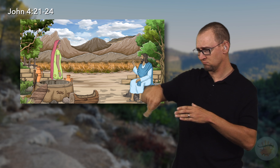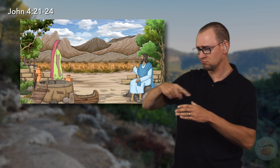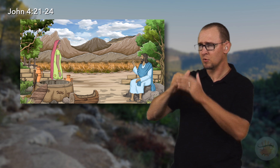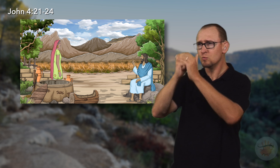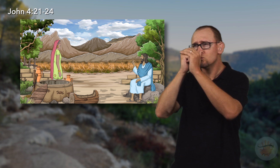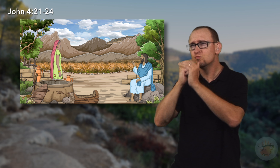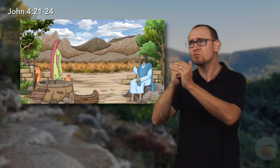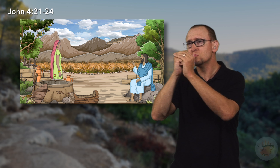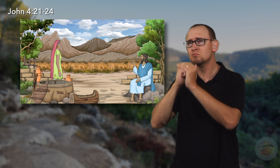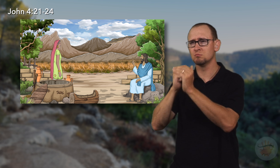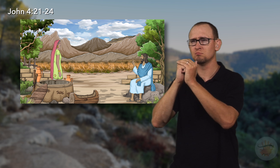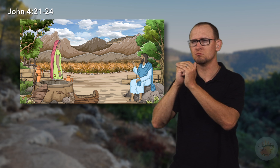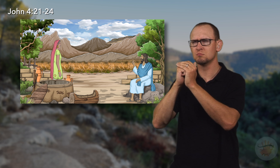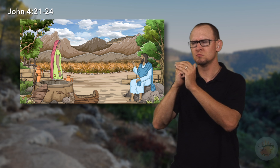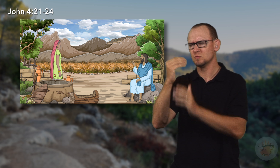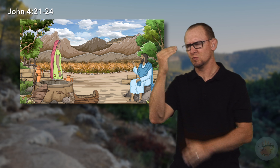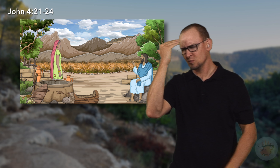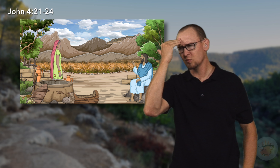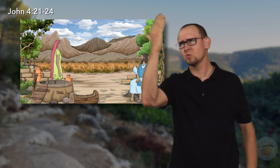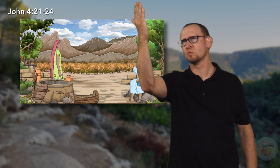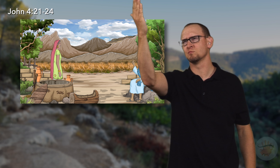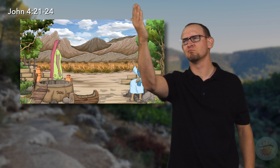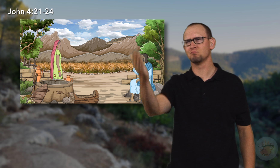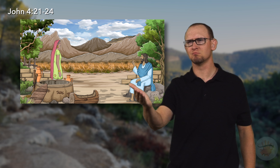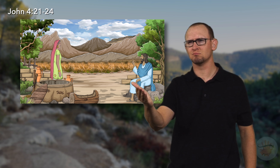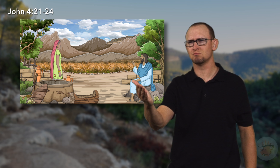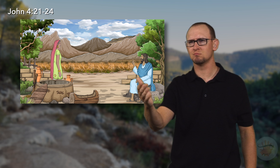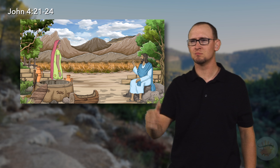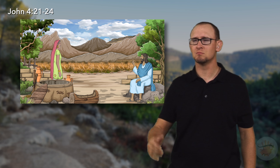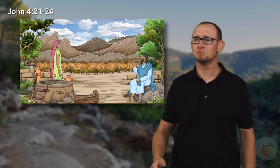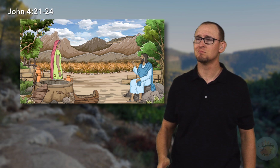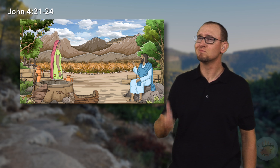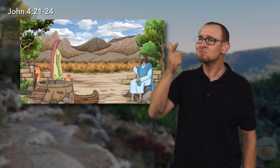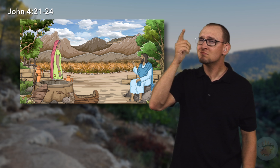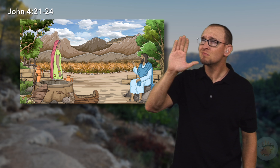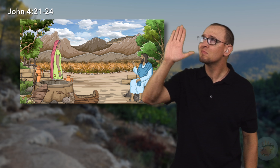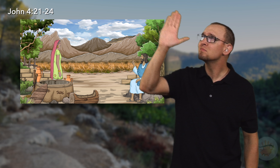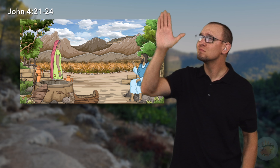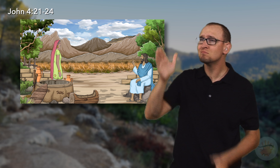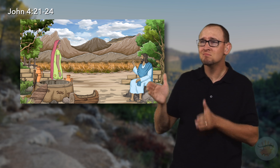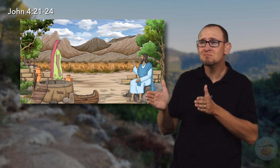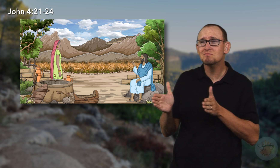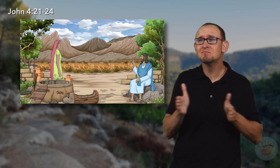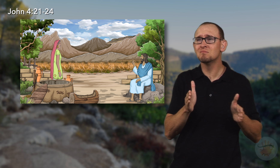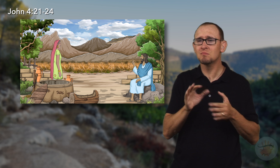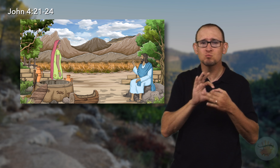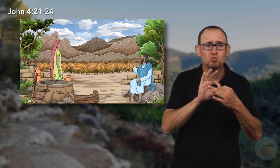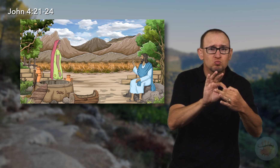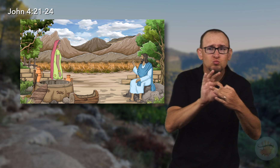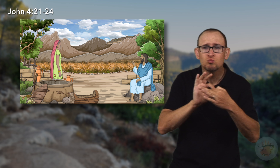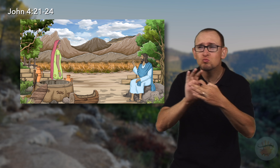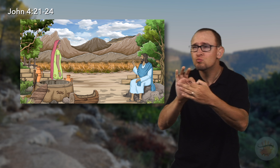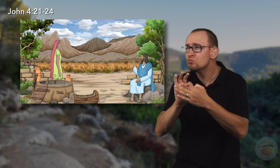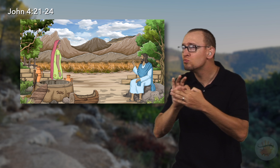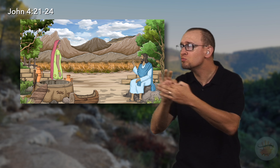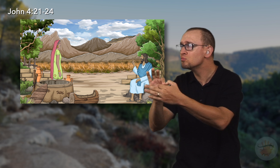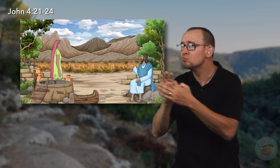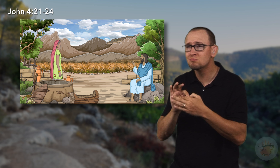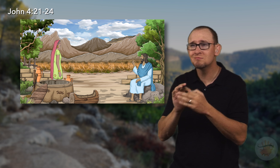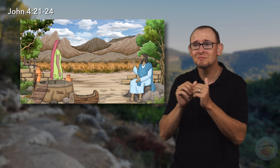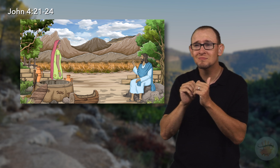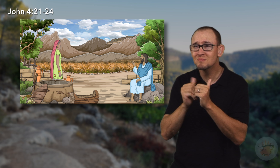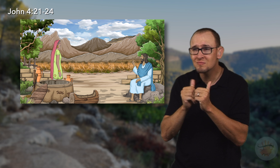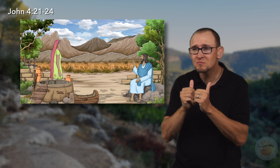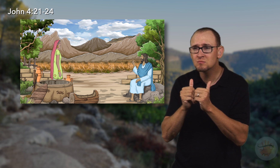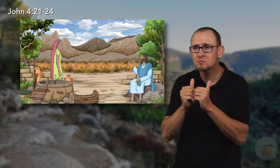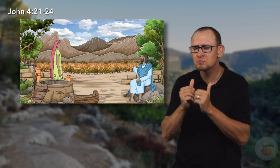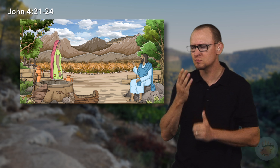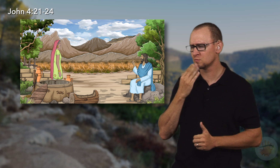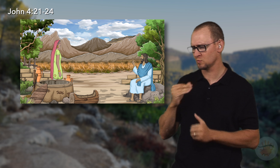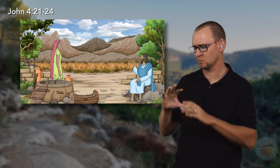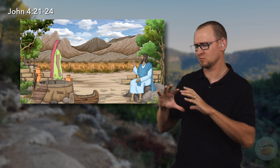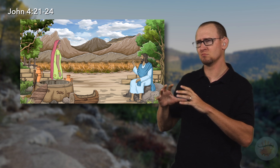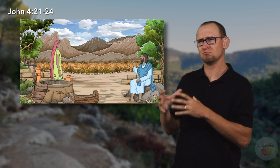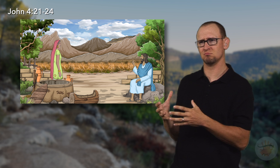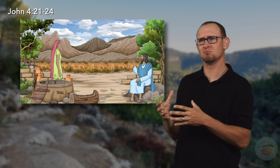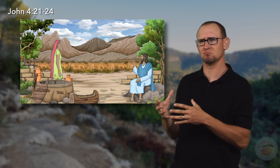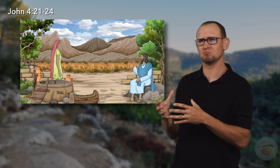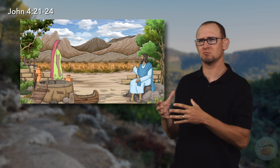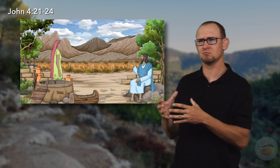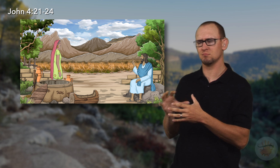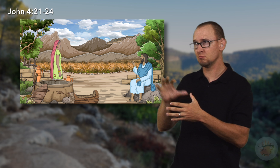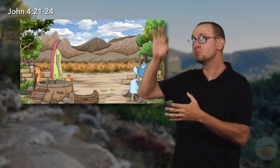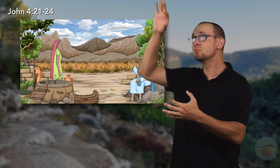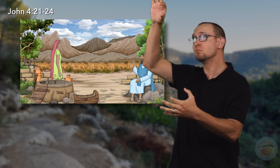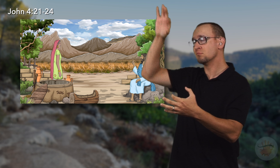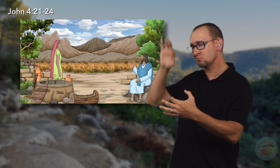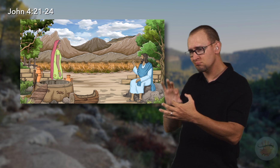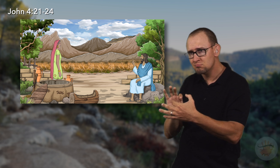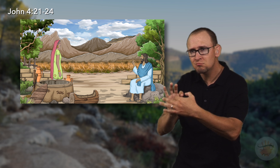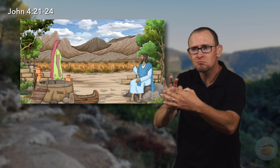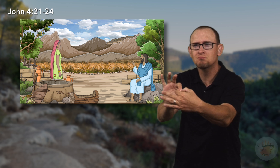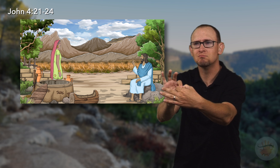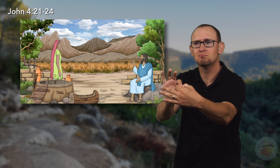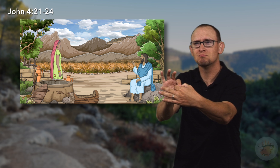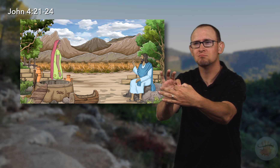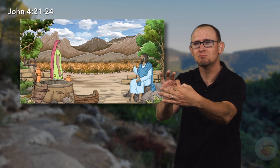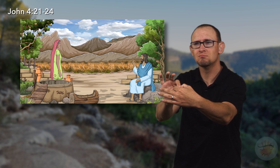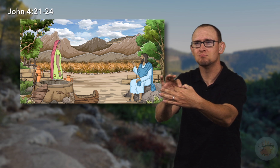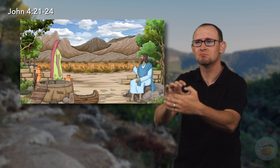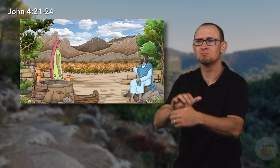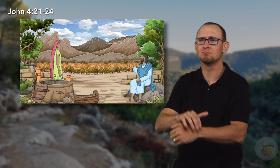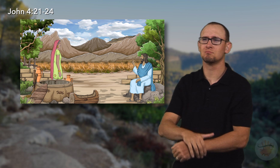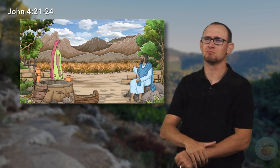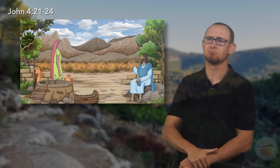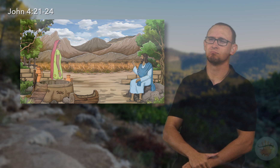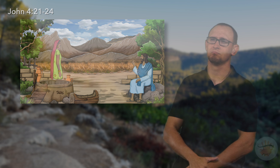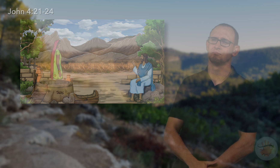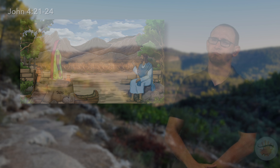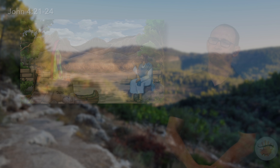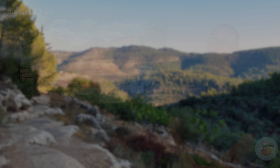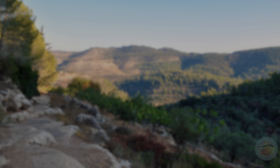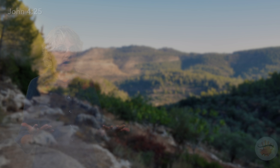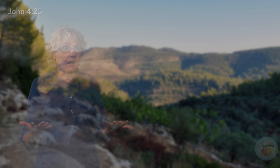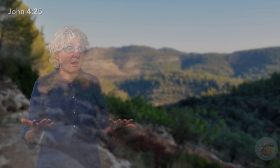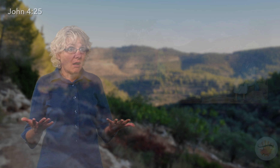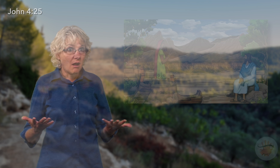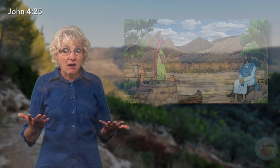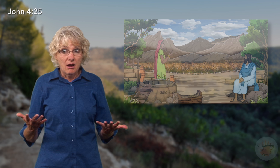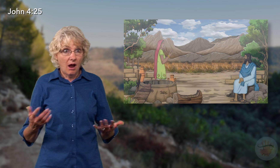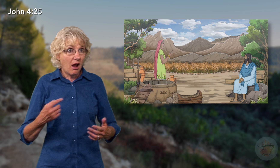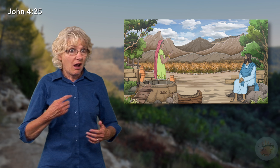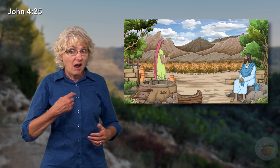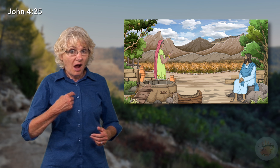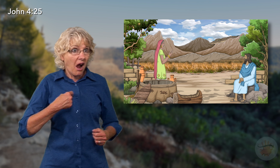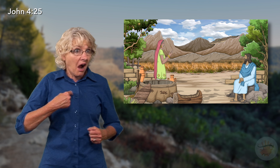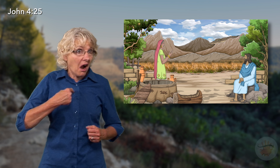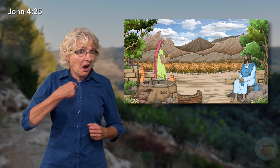God is Spirit, and His worshipers must worship Him in spirit and in truth.”